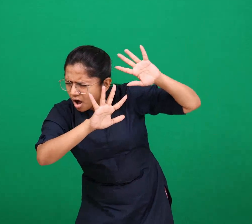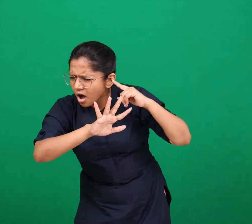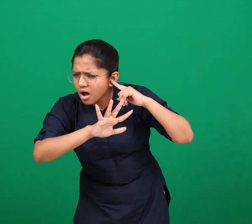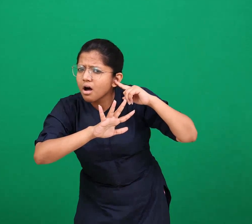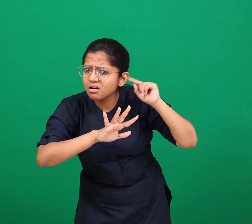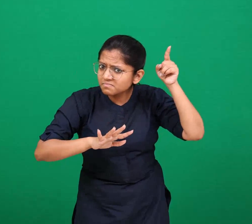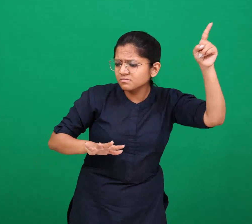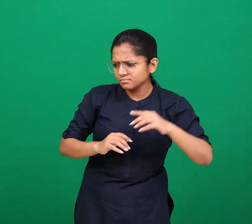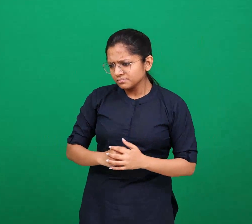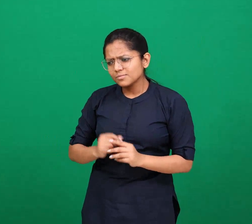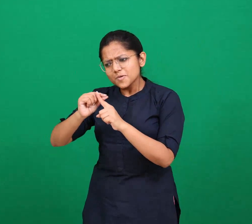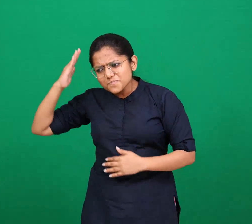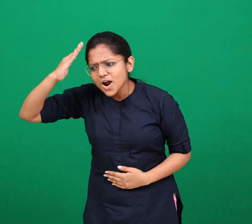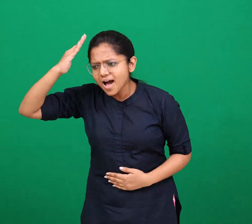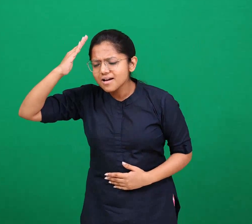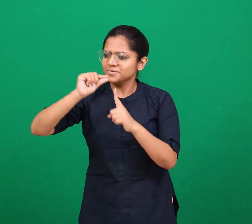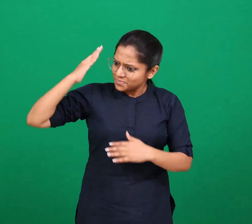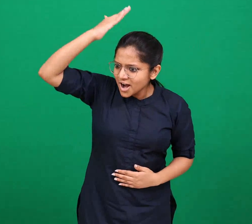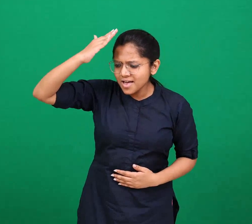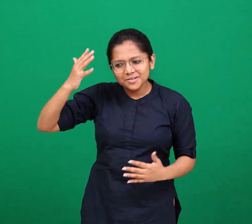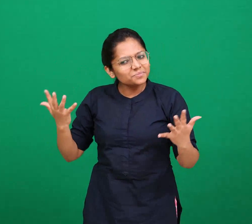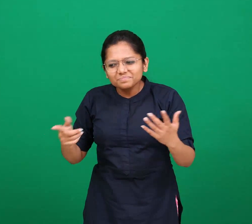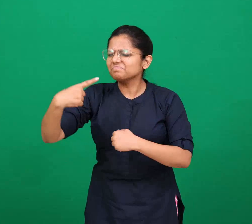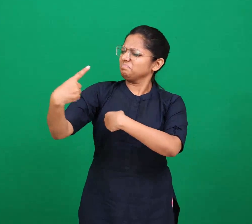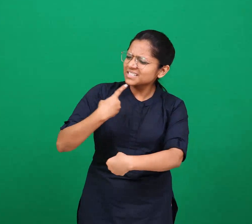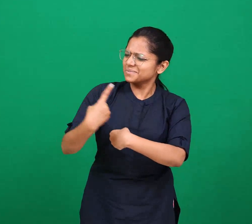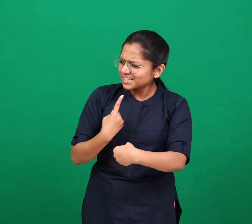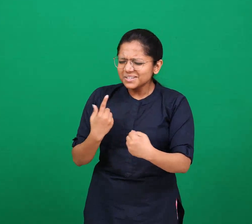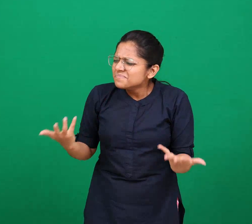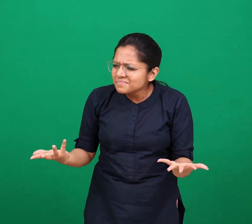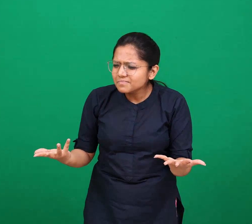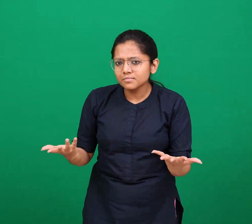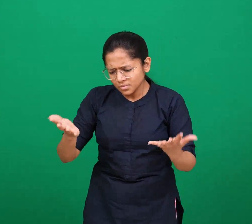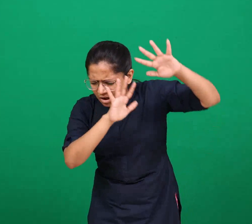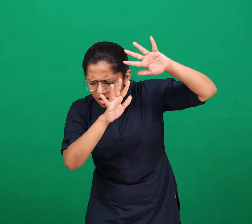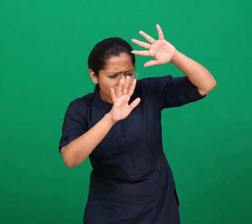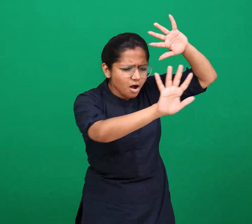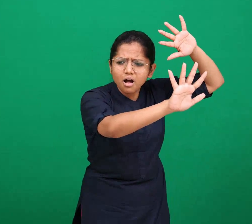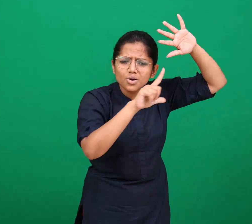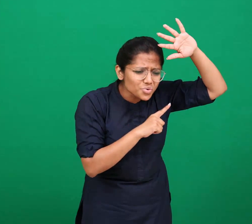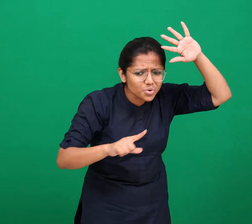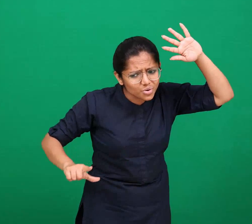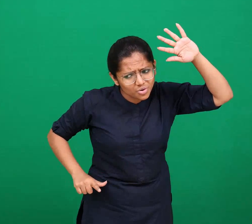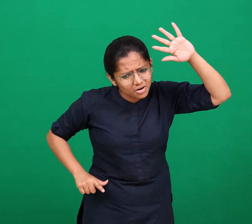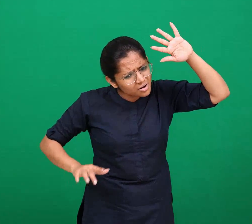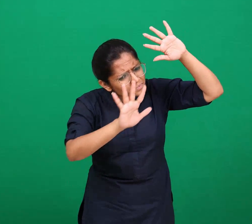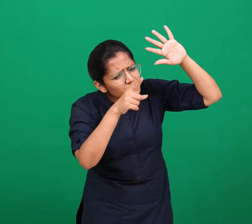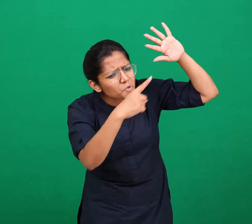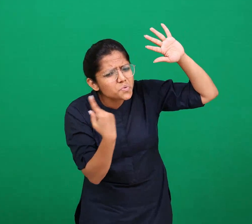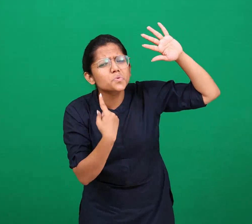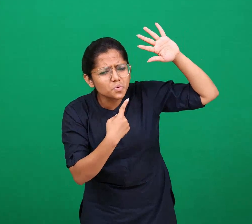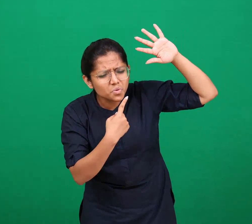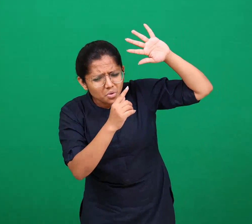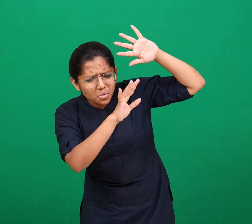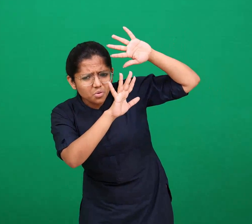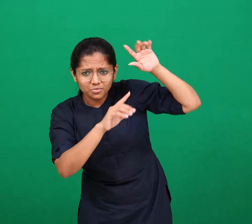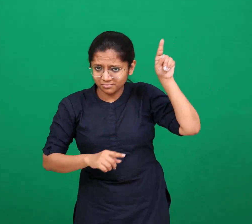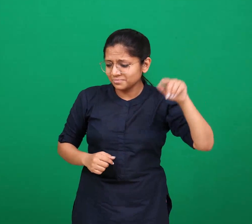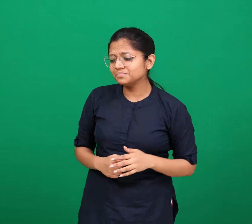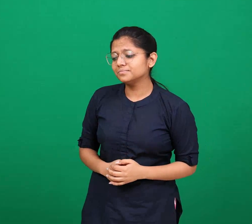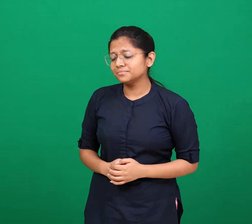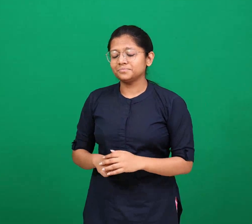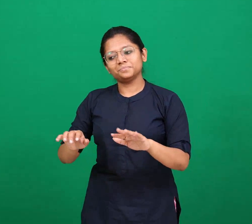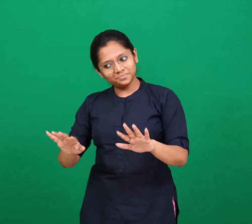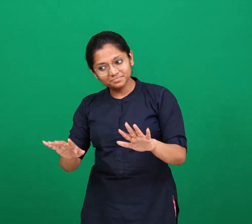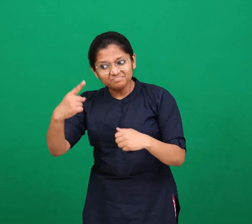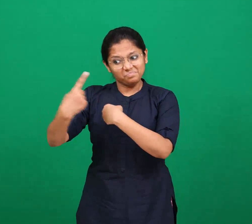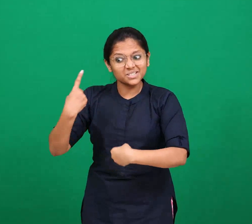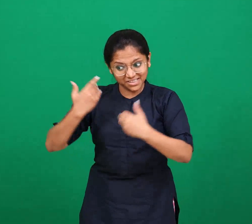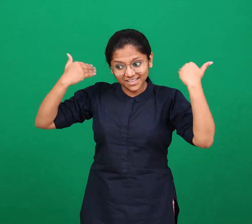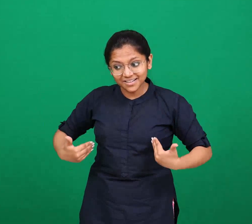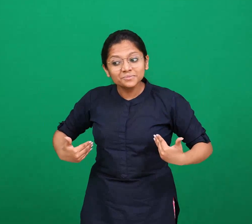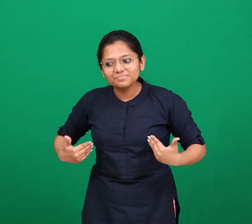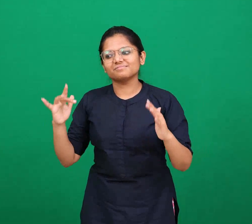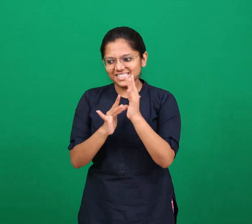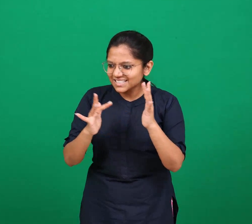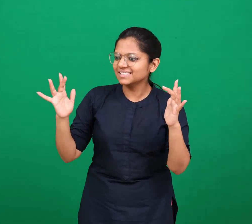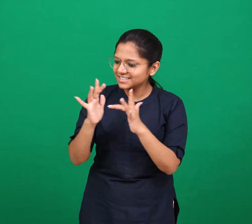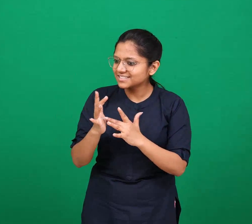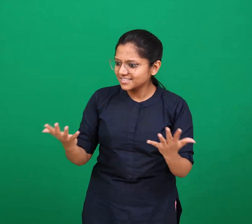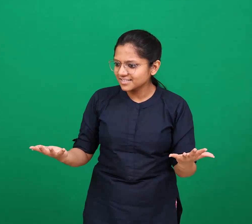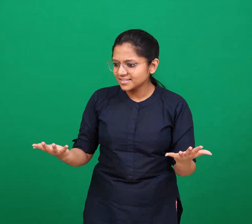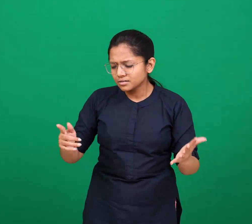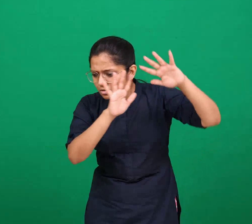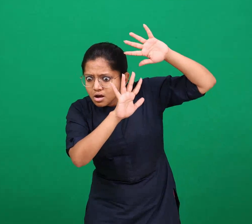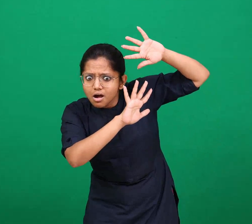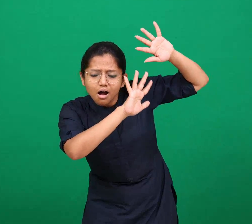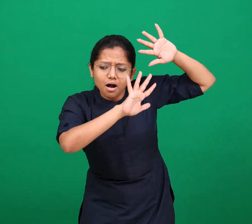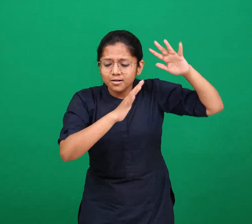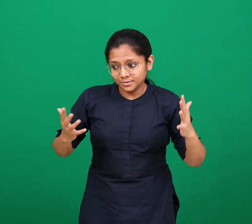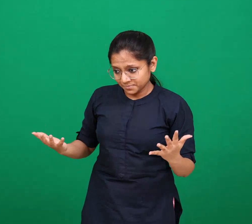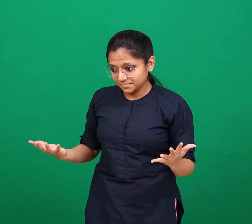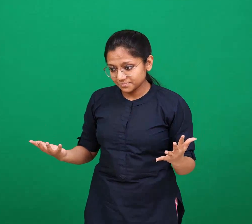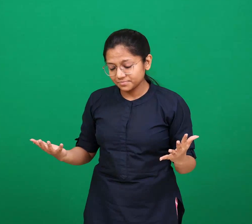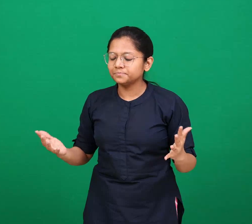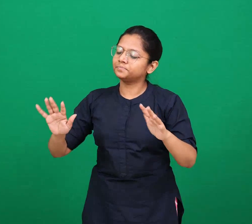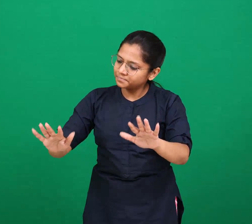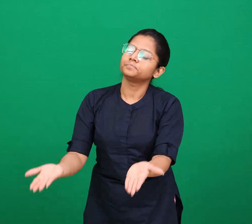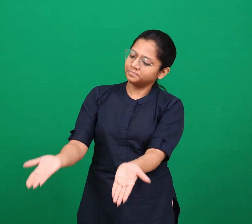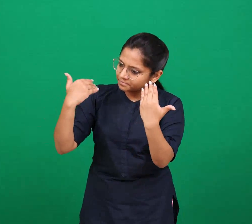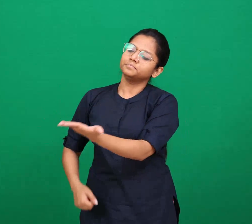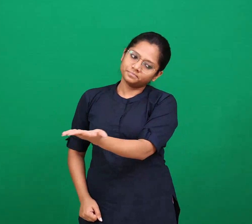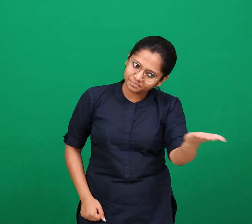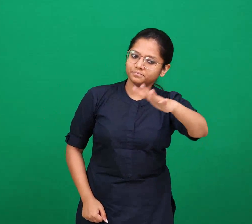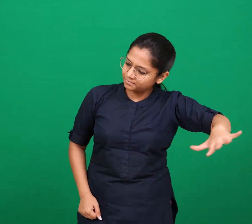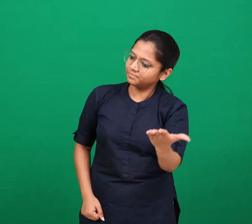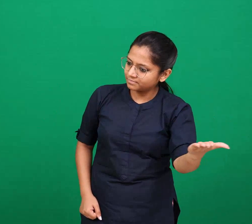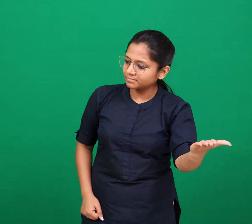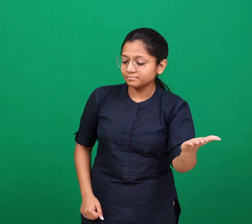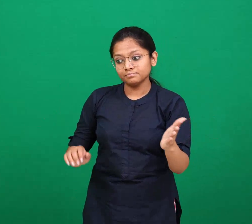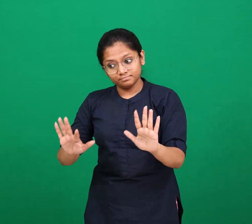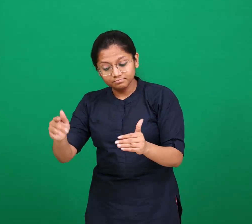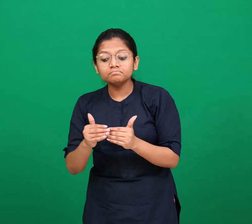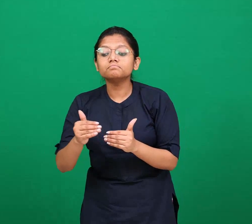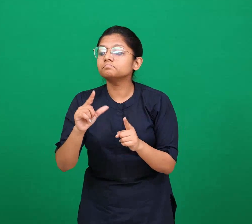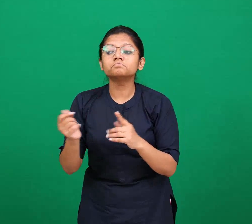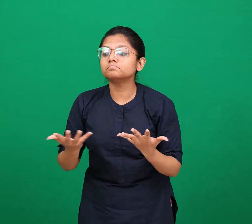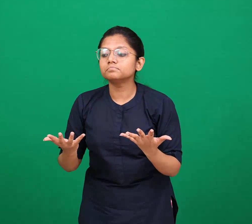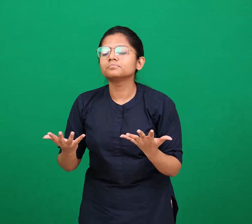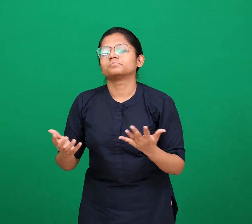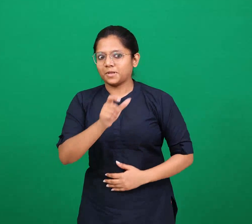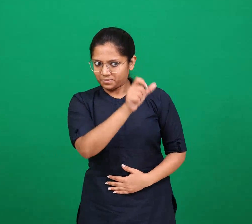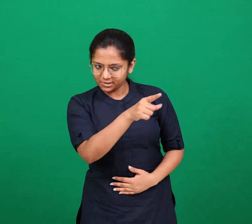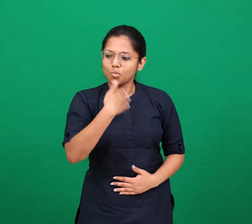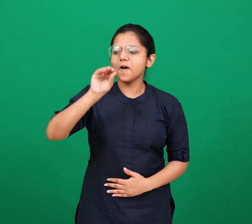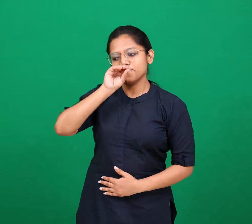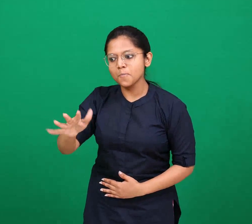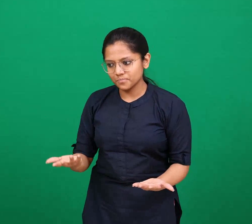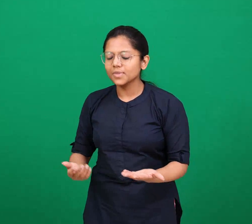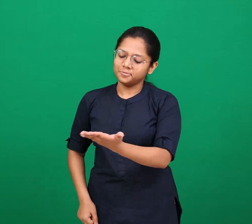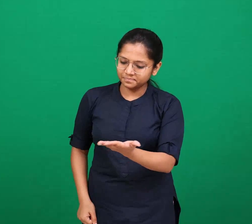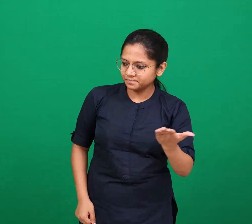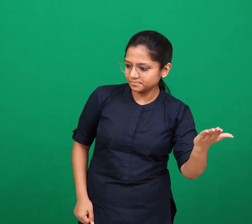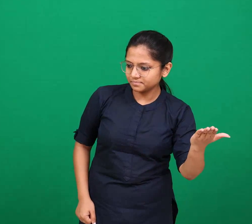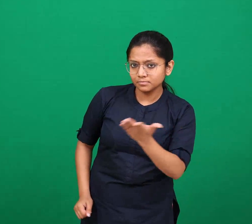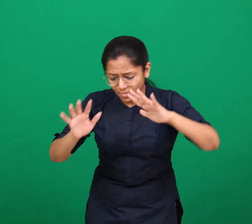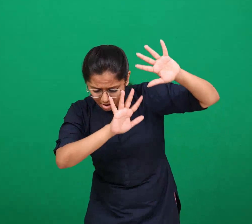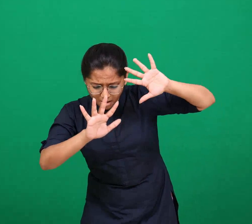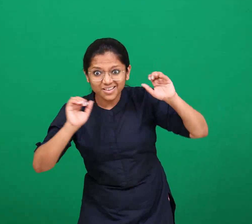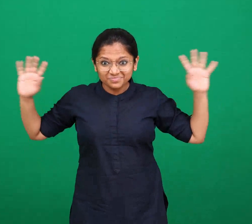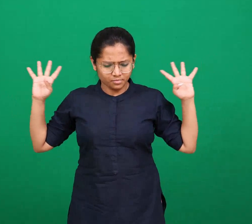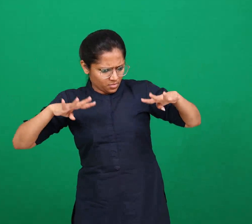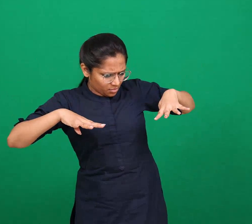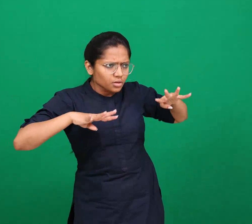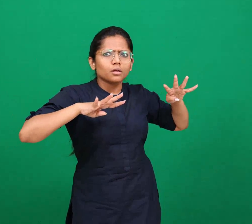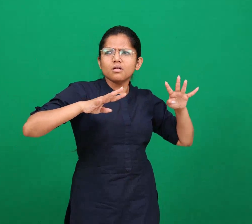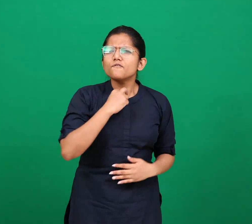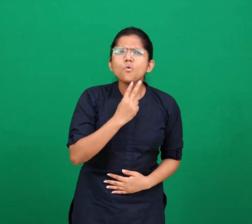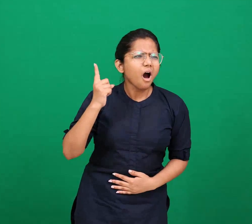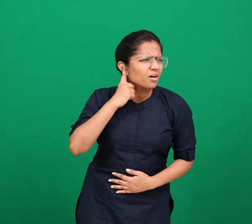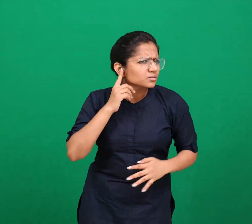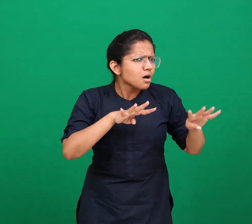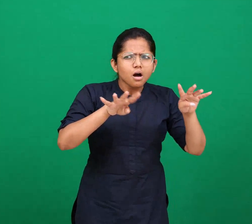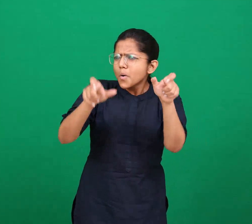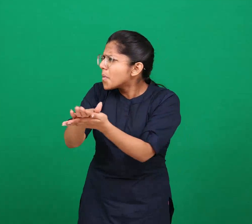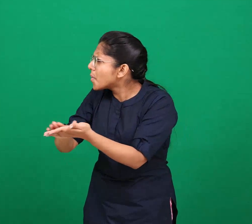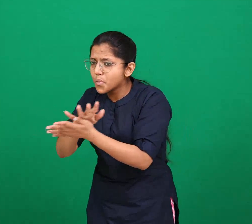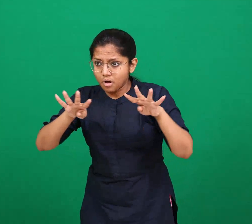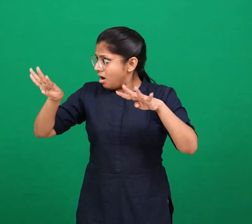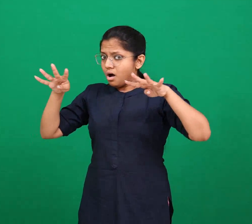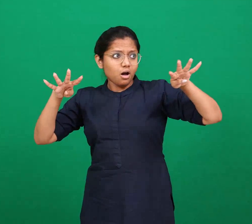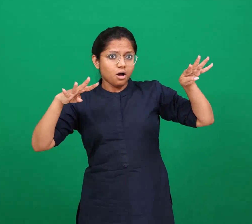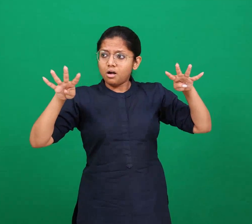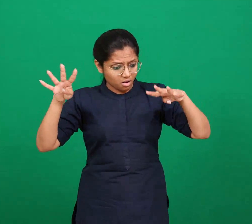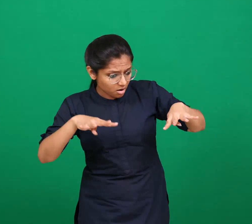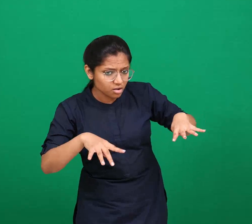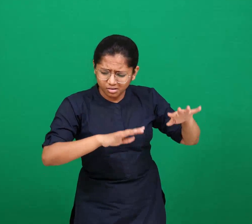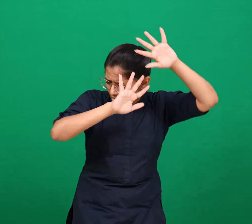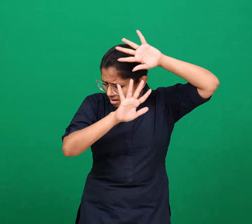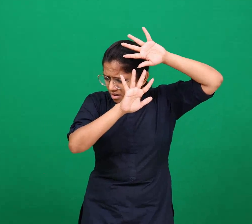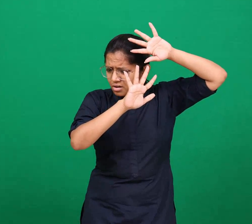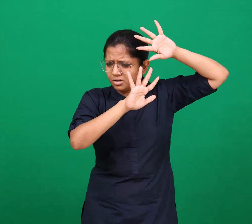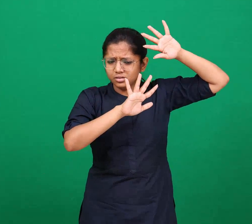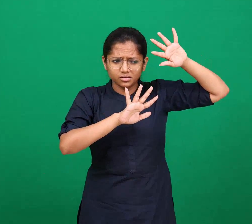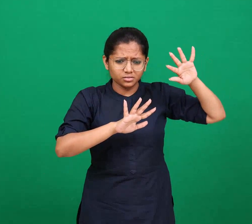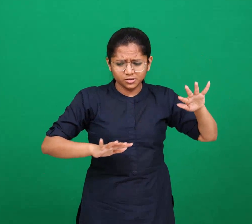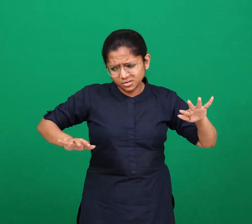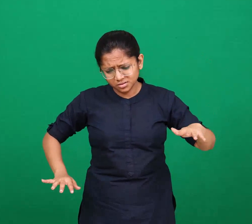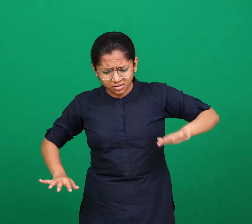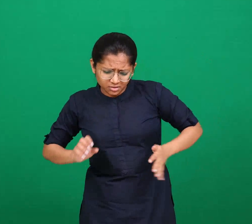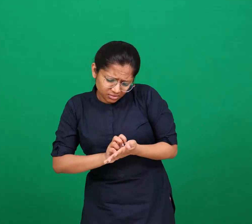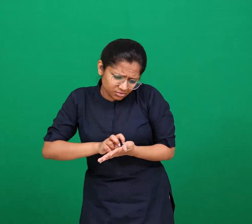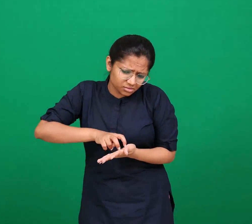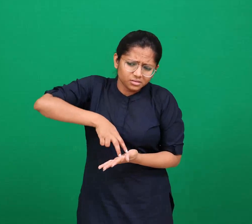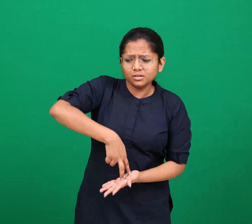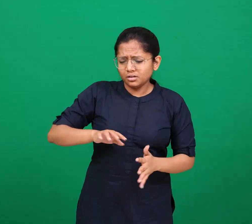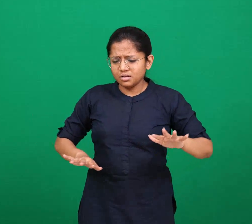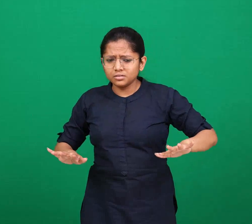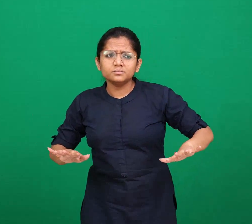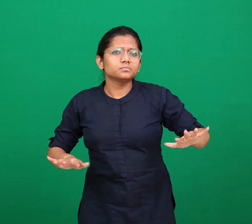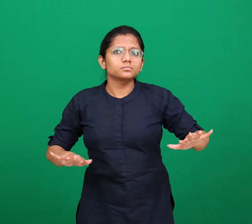"I am Jesus, whom you are persecuting," He replied. "Now get up and go into the city, and you will be told what you must do." The men traveling with Saul stood there speechless. They heard the voice but did not see anyone.